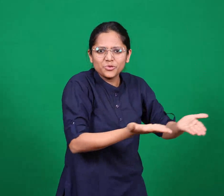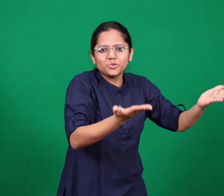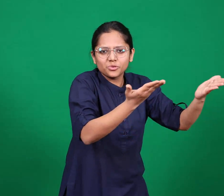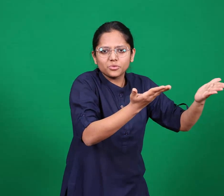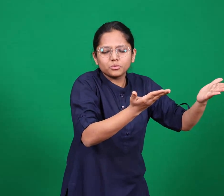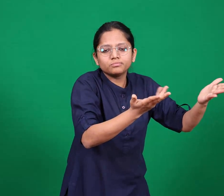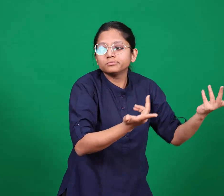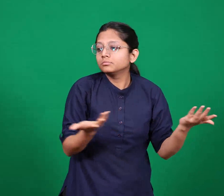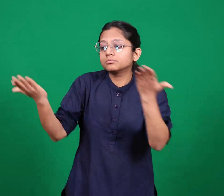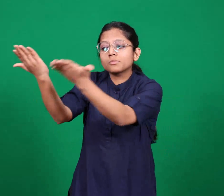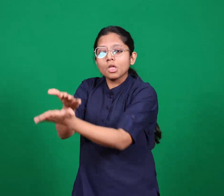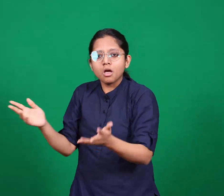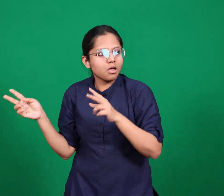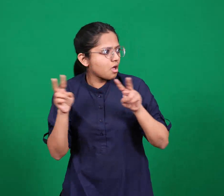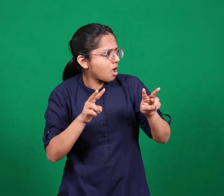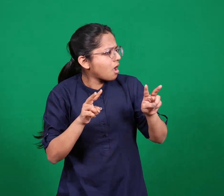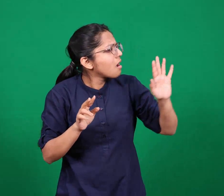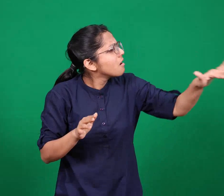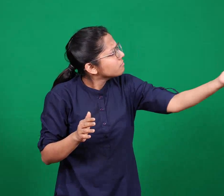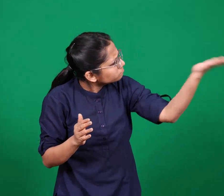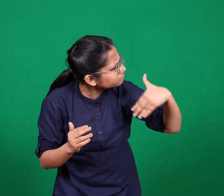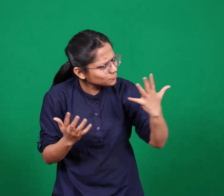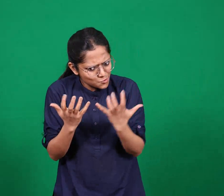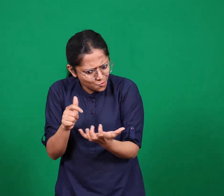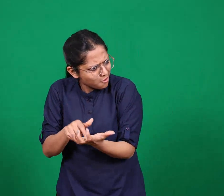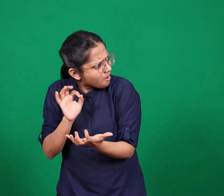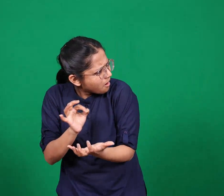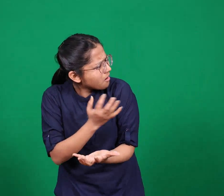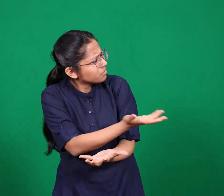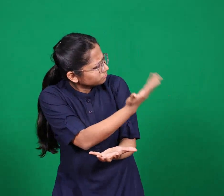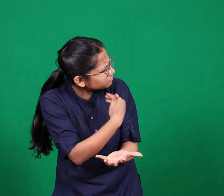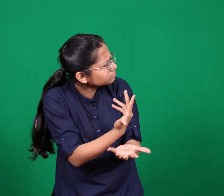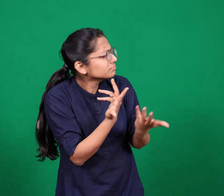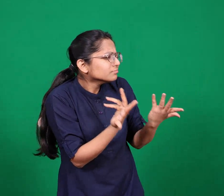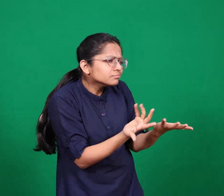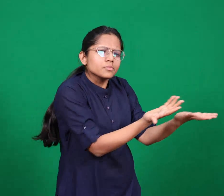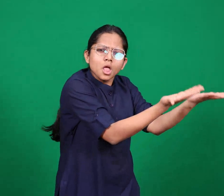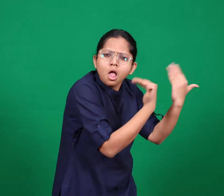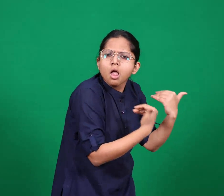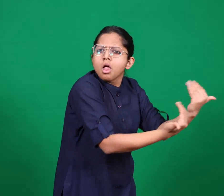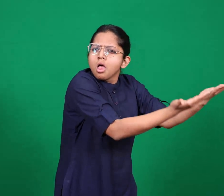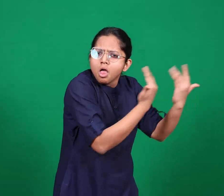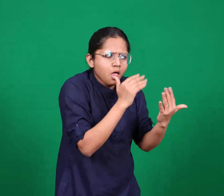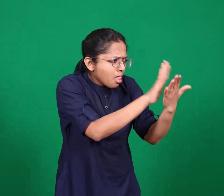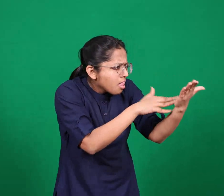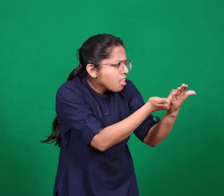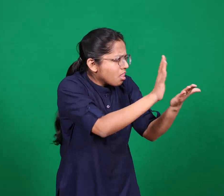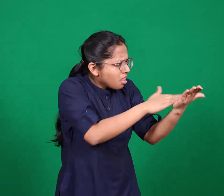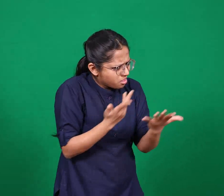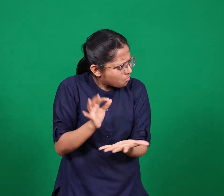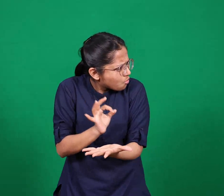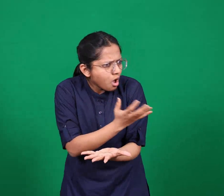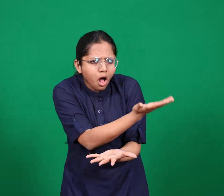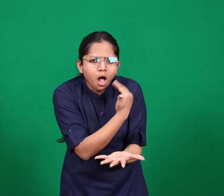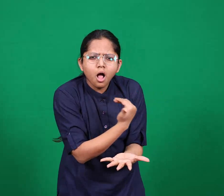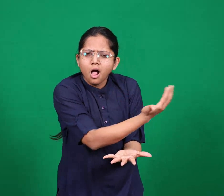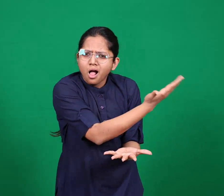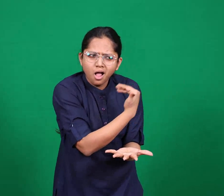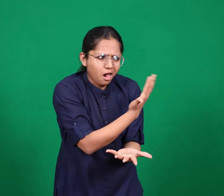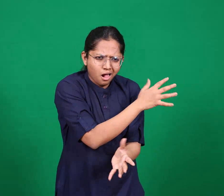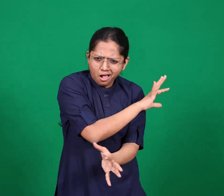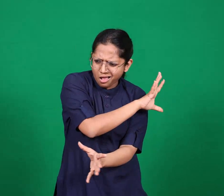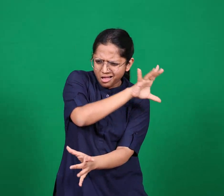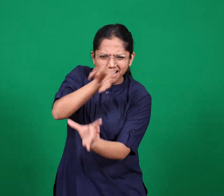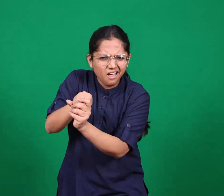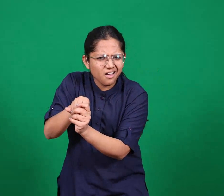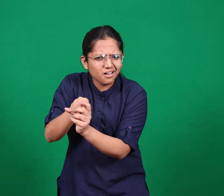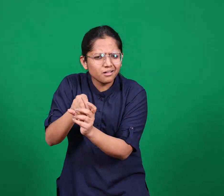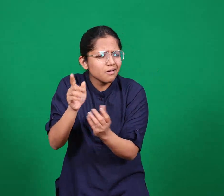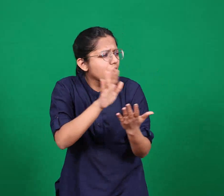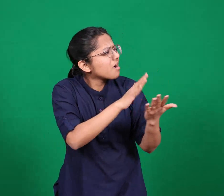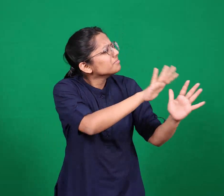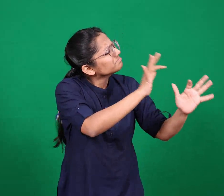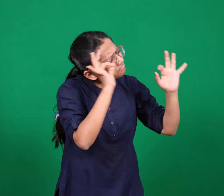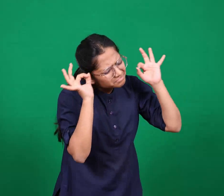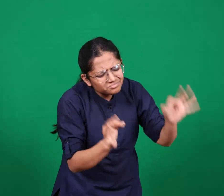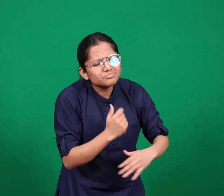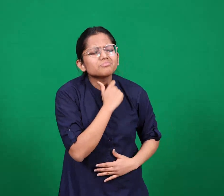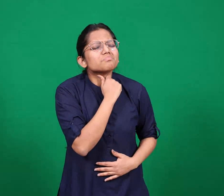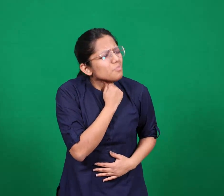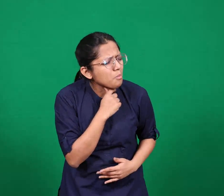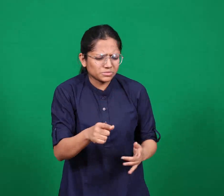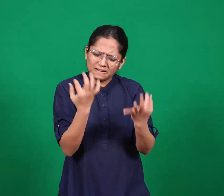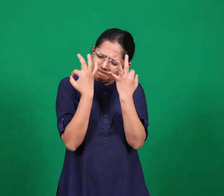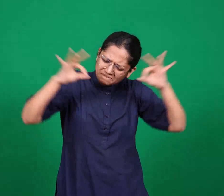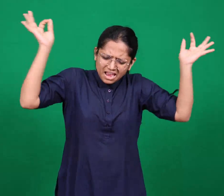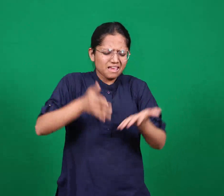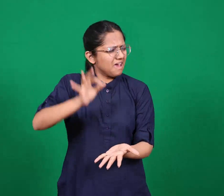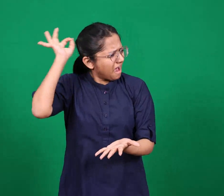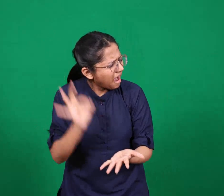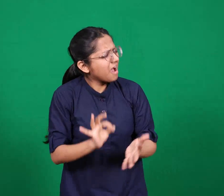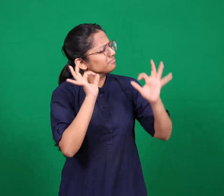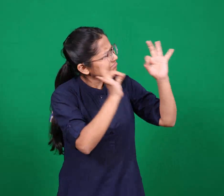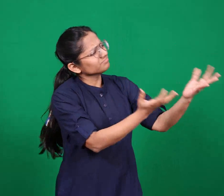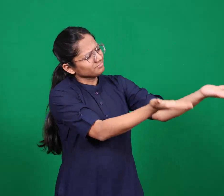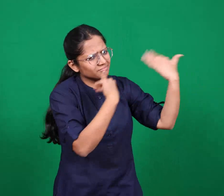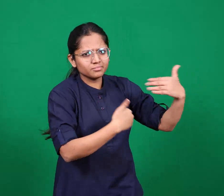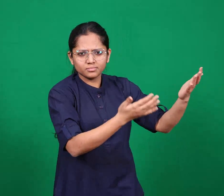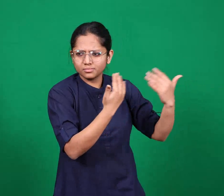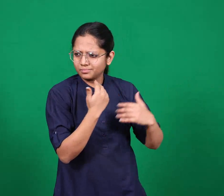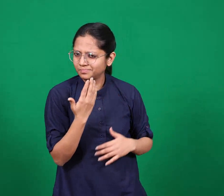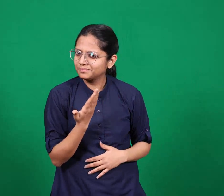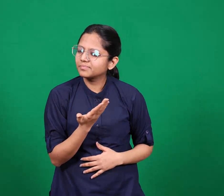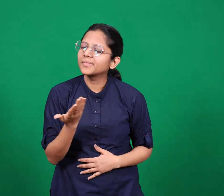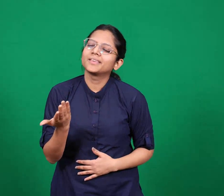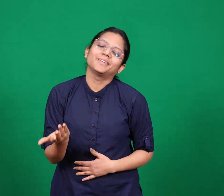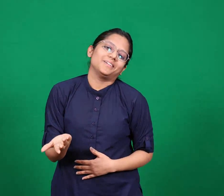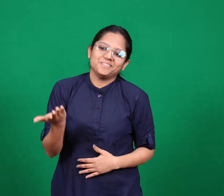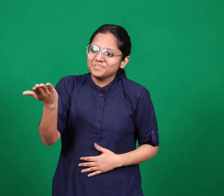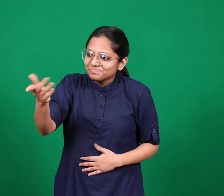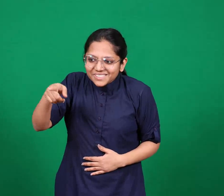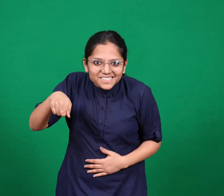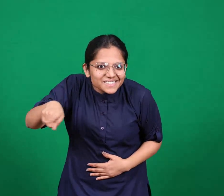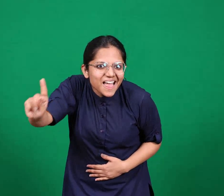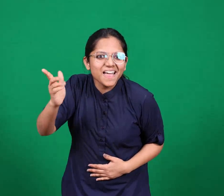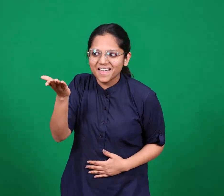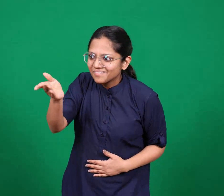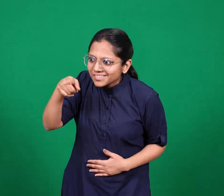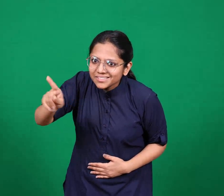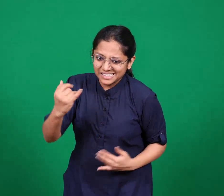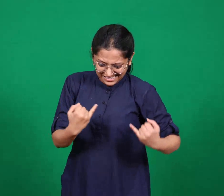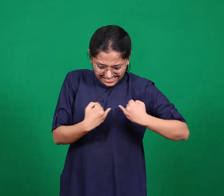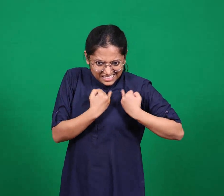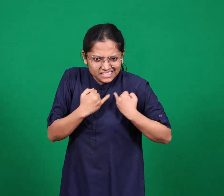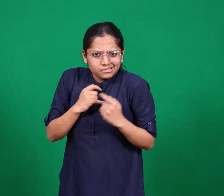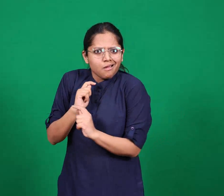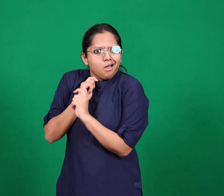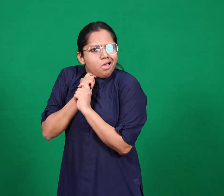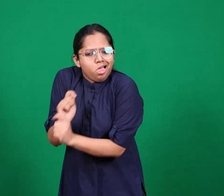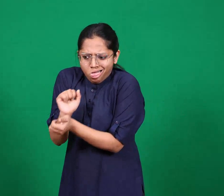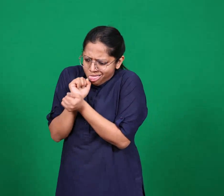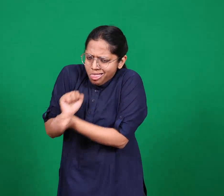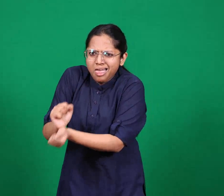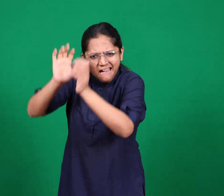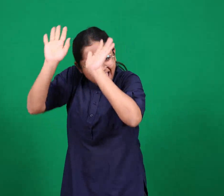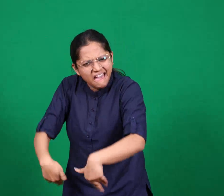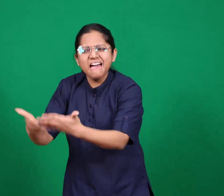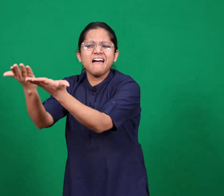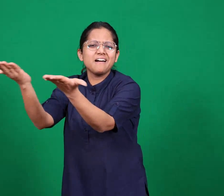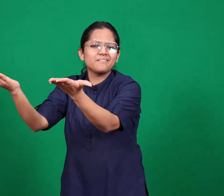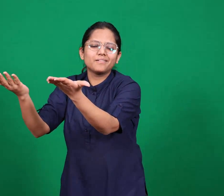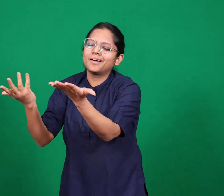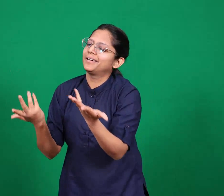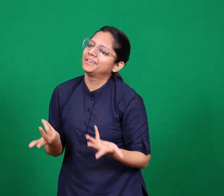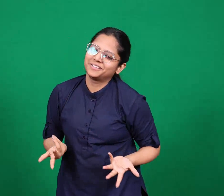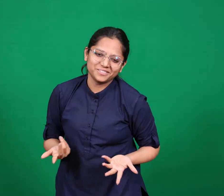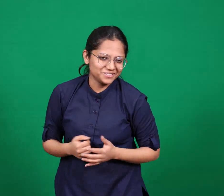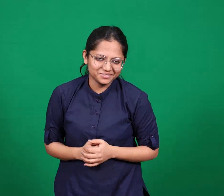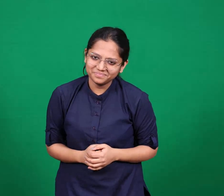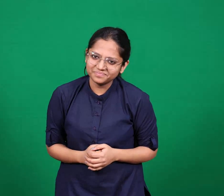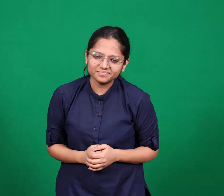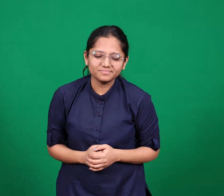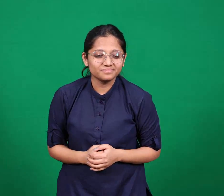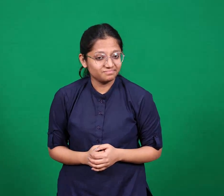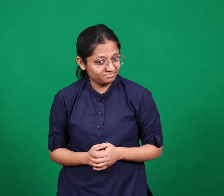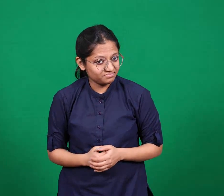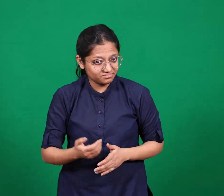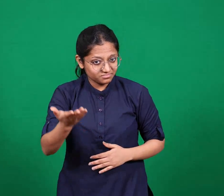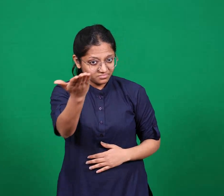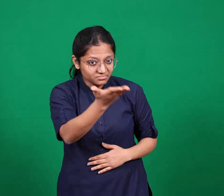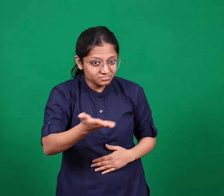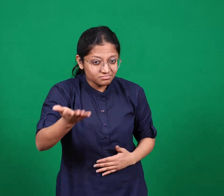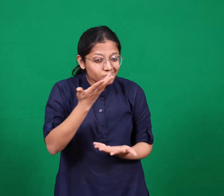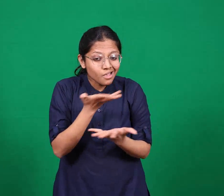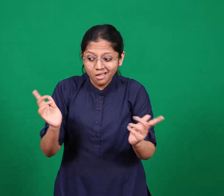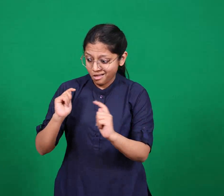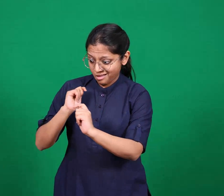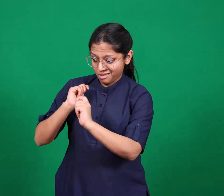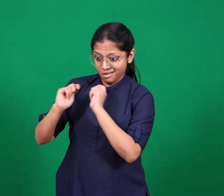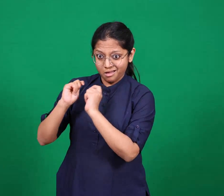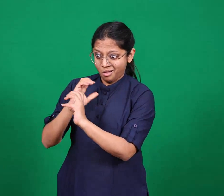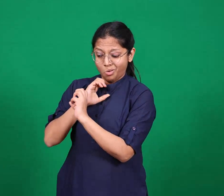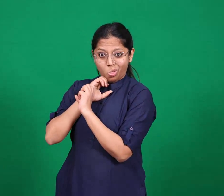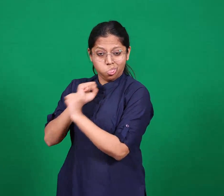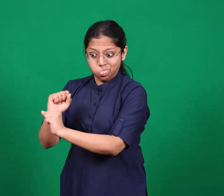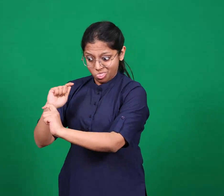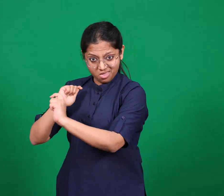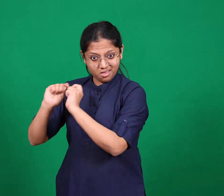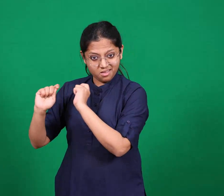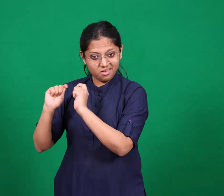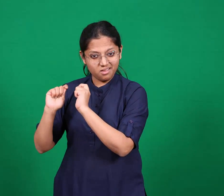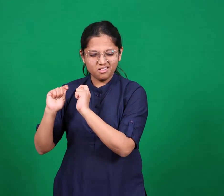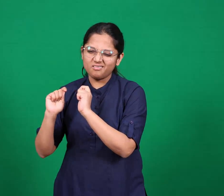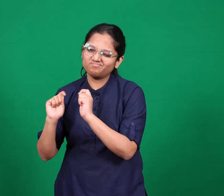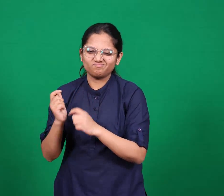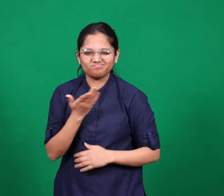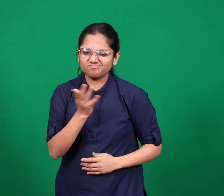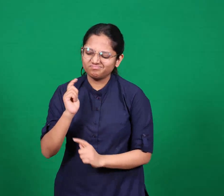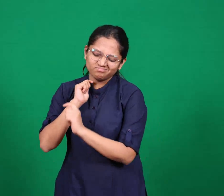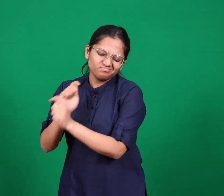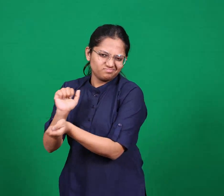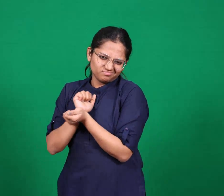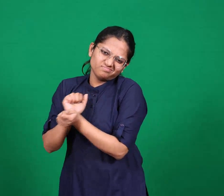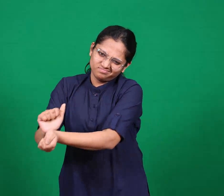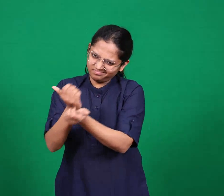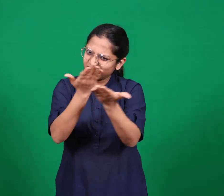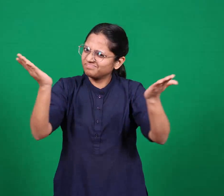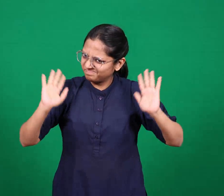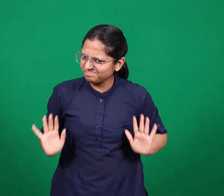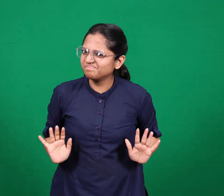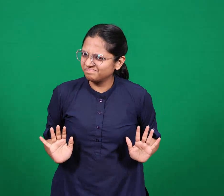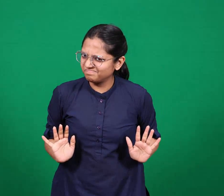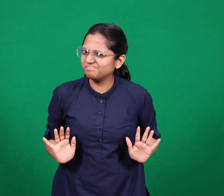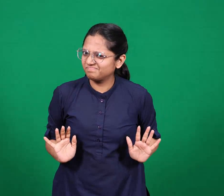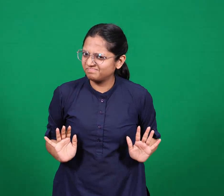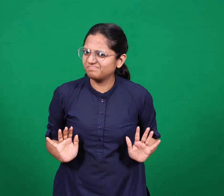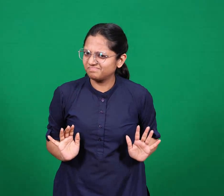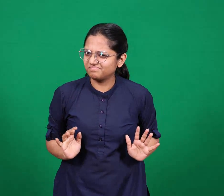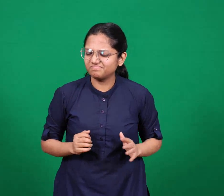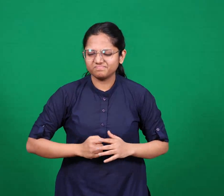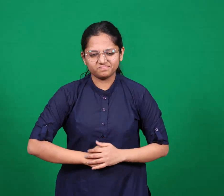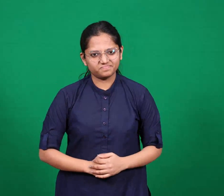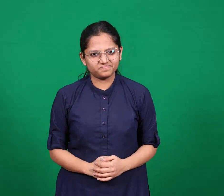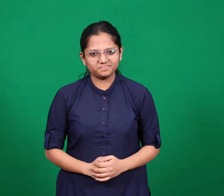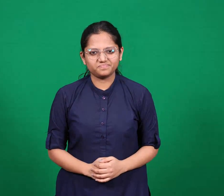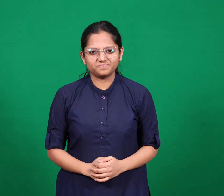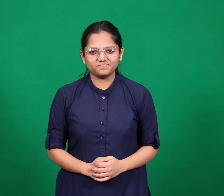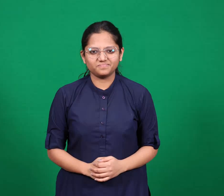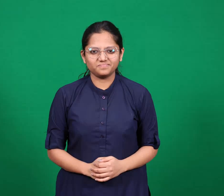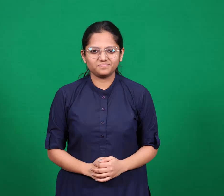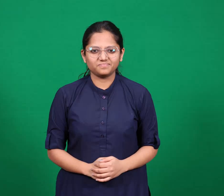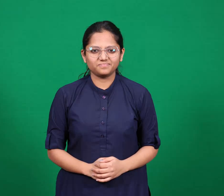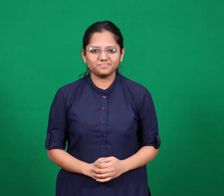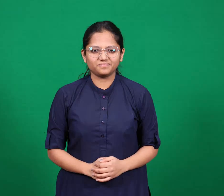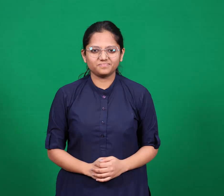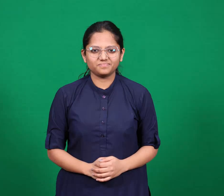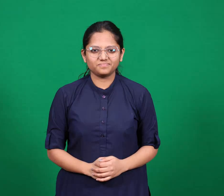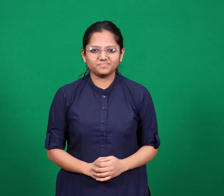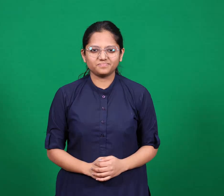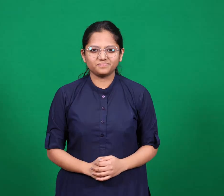They promise them freedom, while they themselves are slaves to depravity. For a man is a slave to whatever has mastered him.